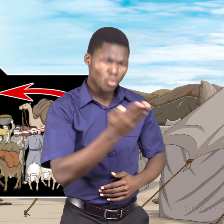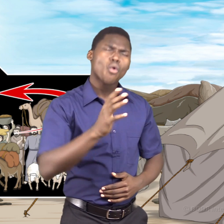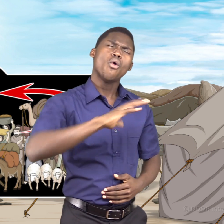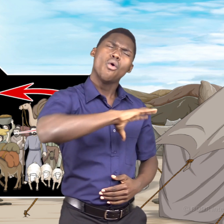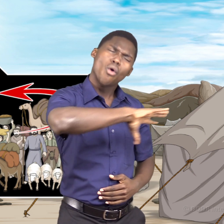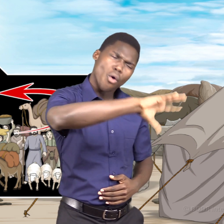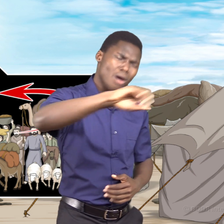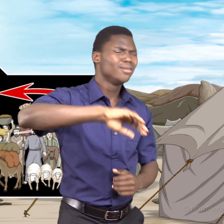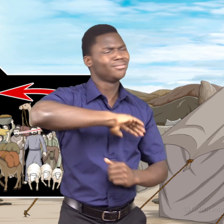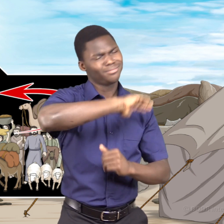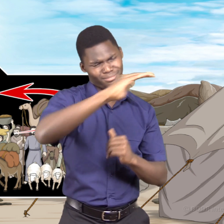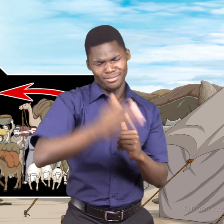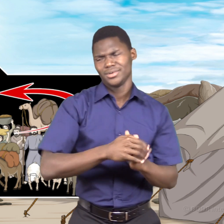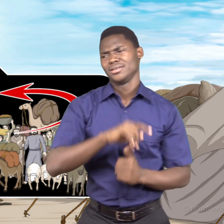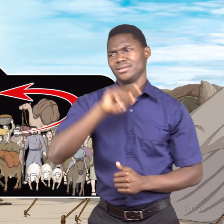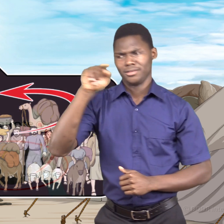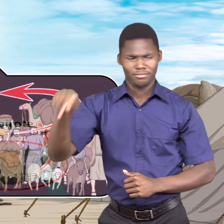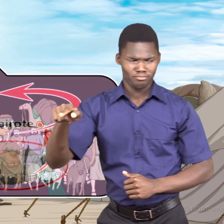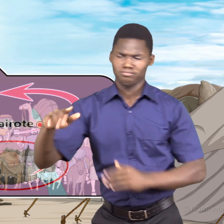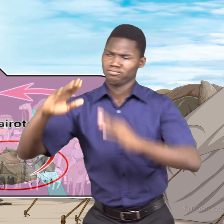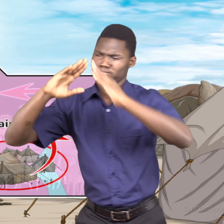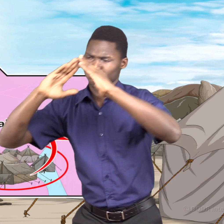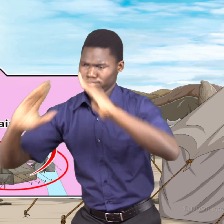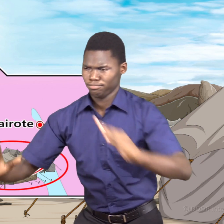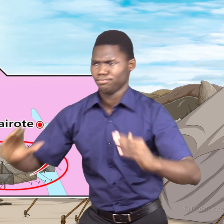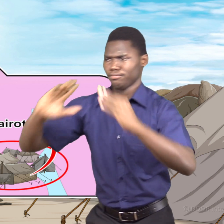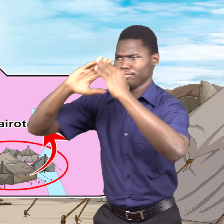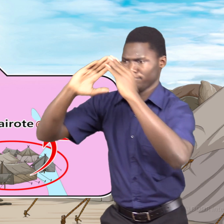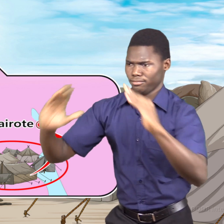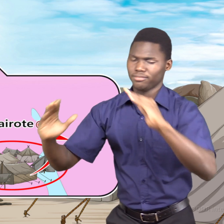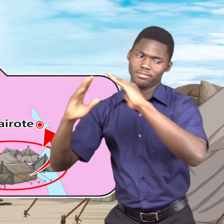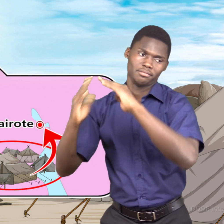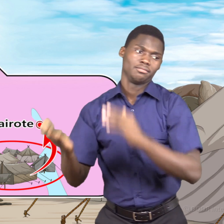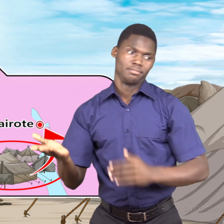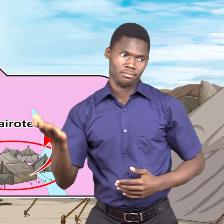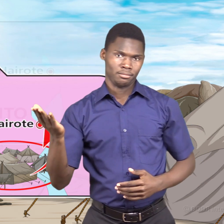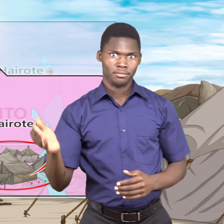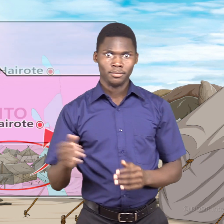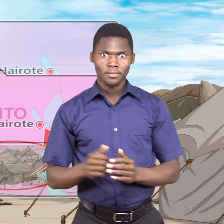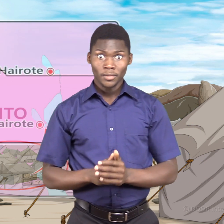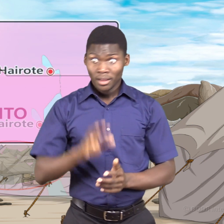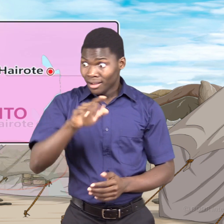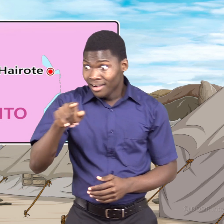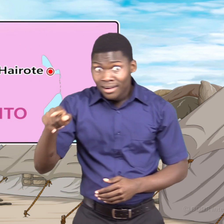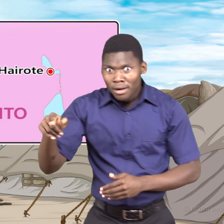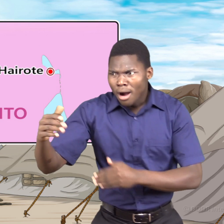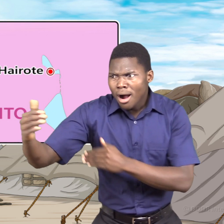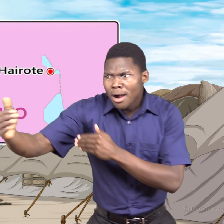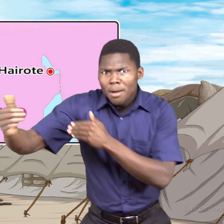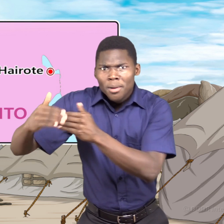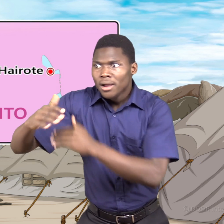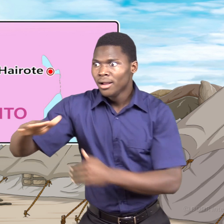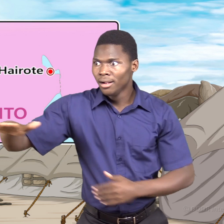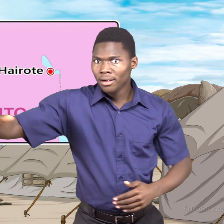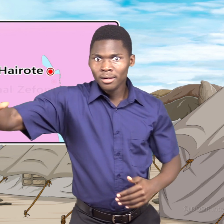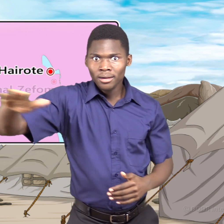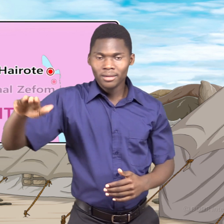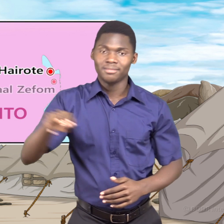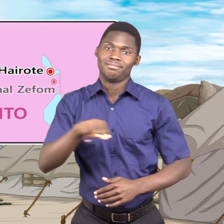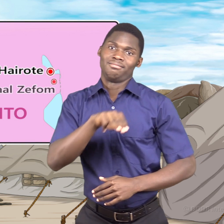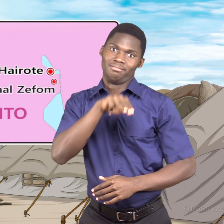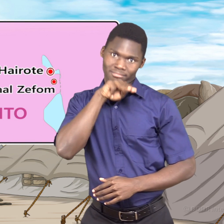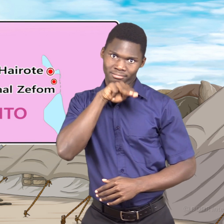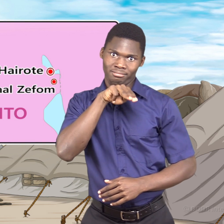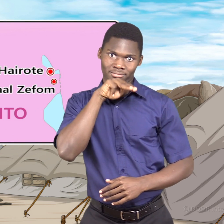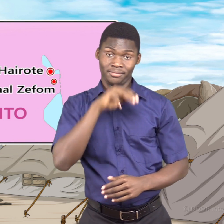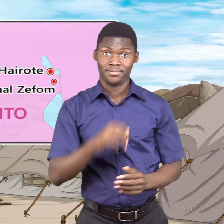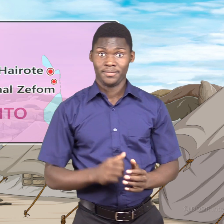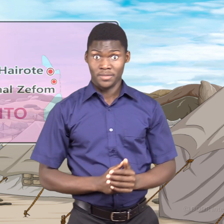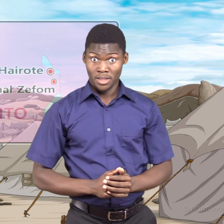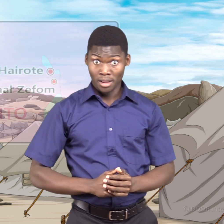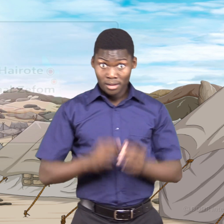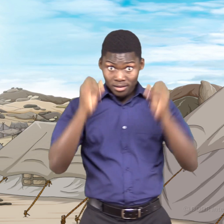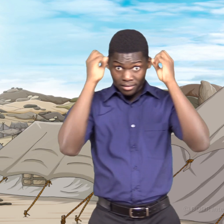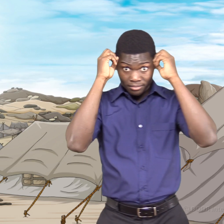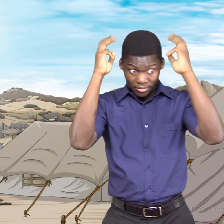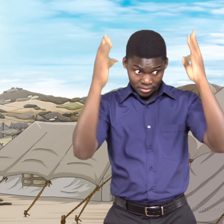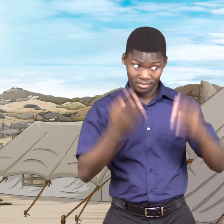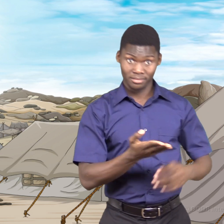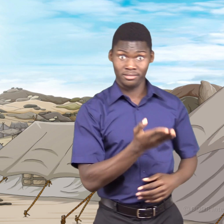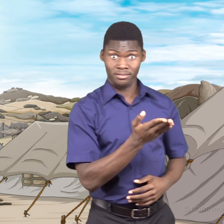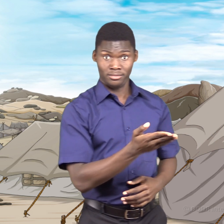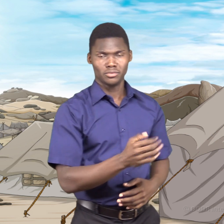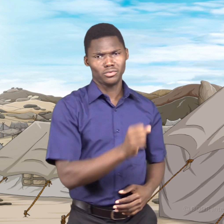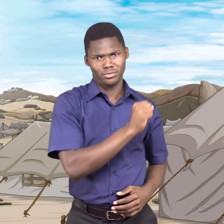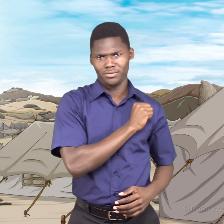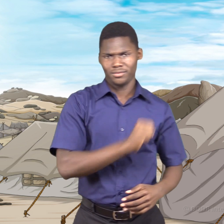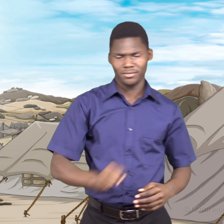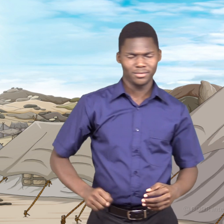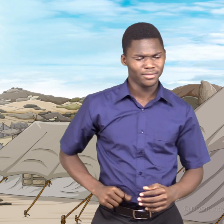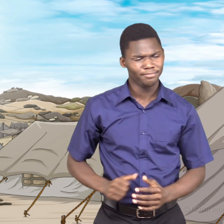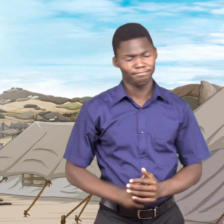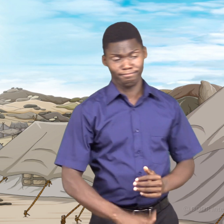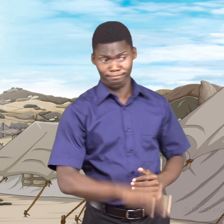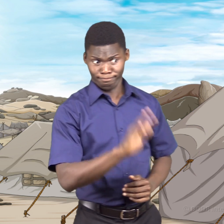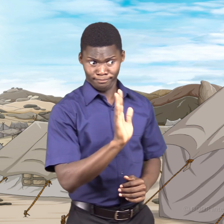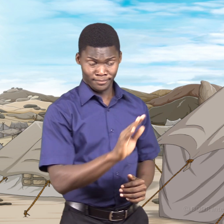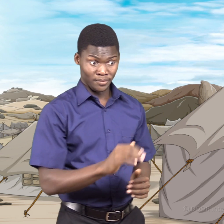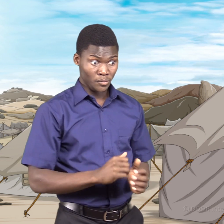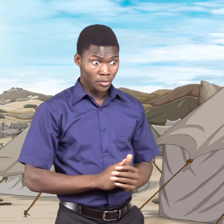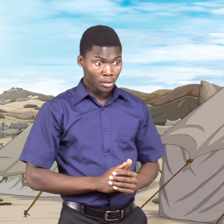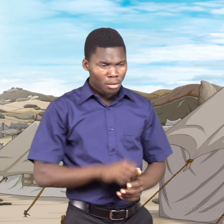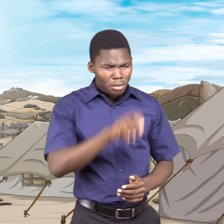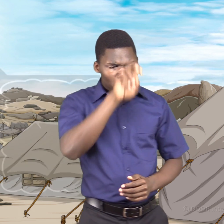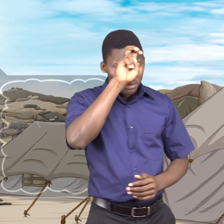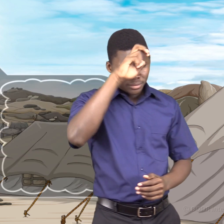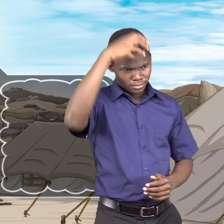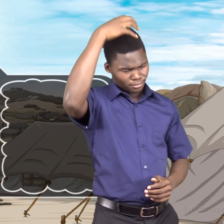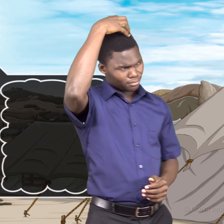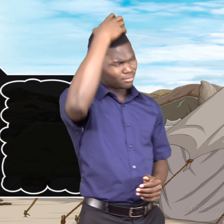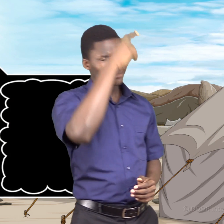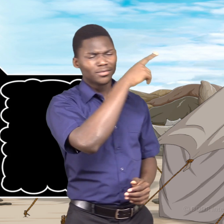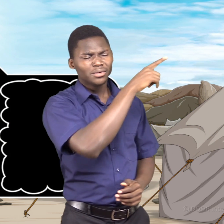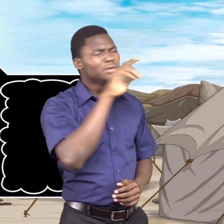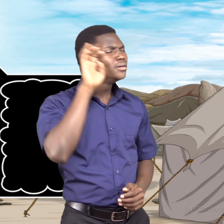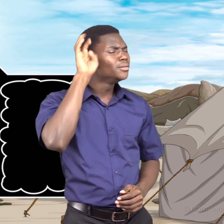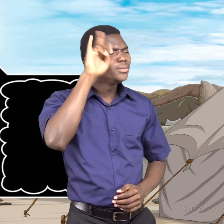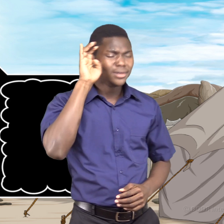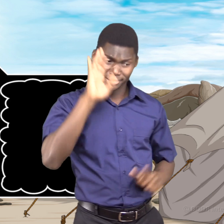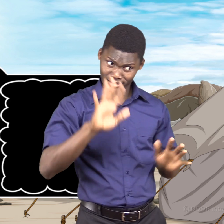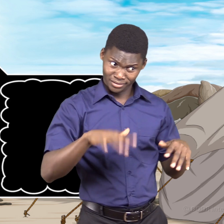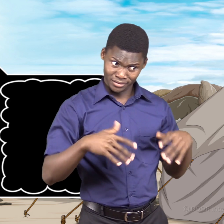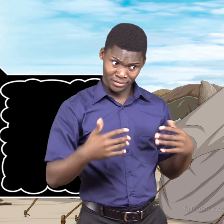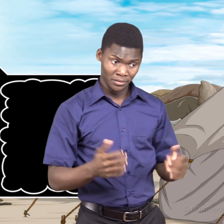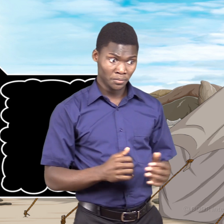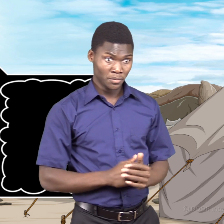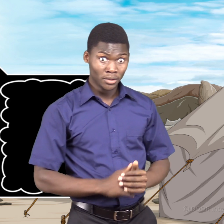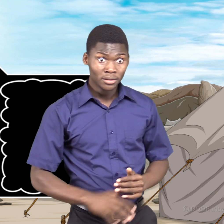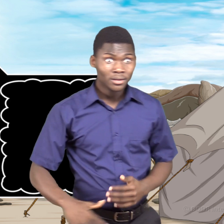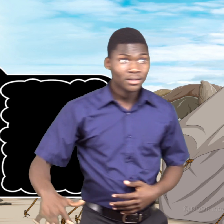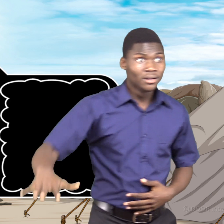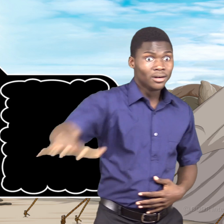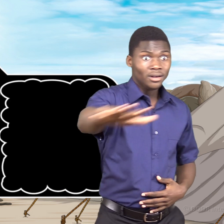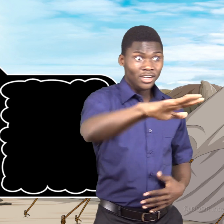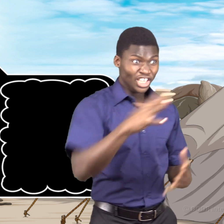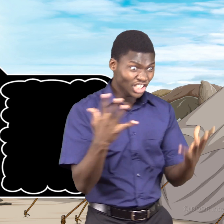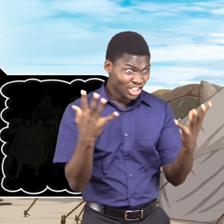You are to encamp by the sea, directly opposite Baal-zephon.